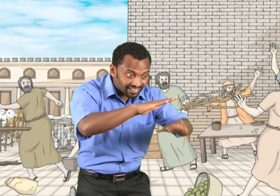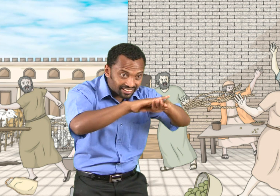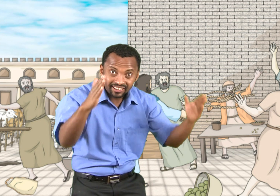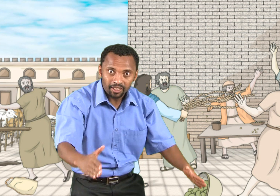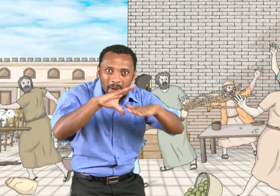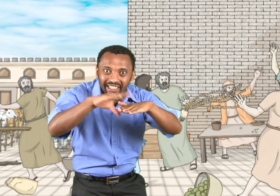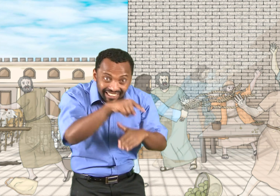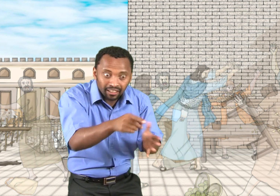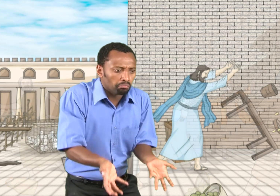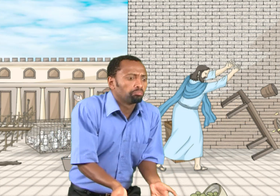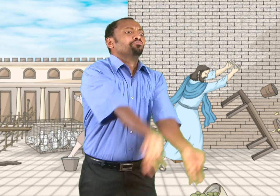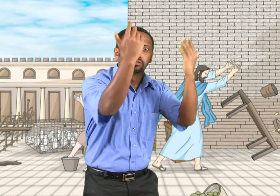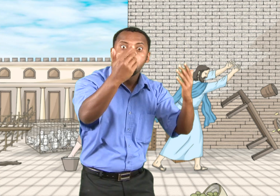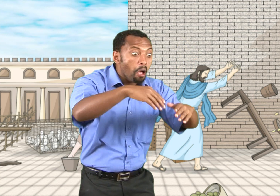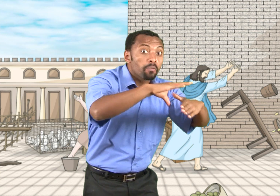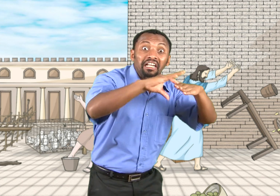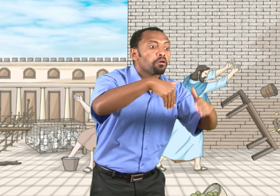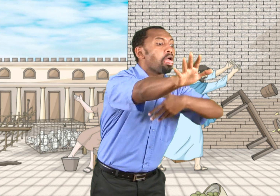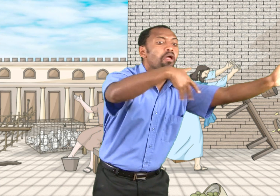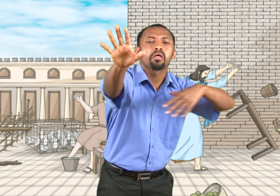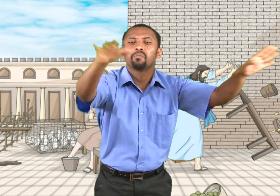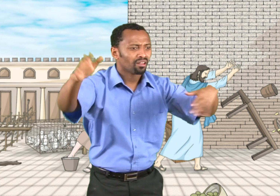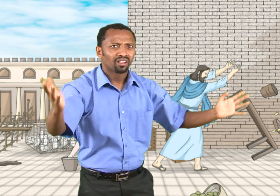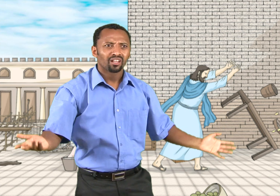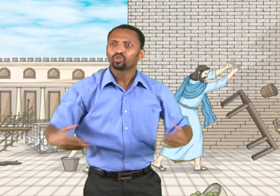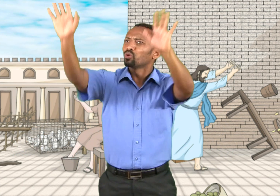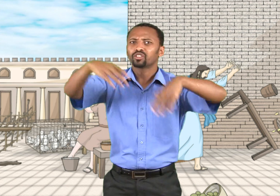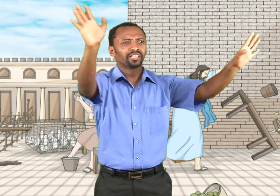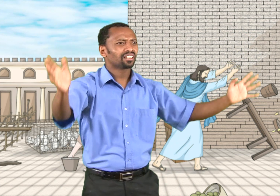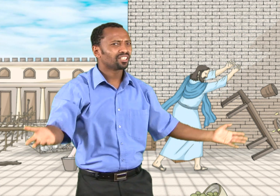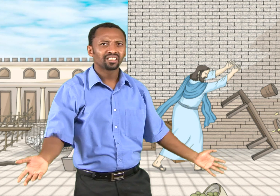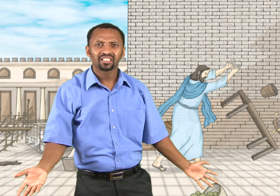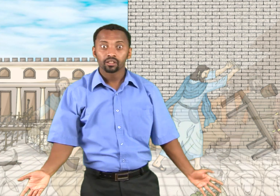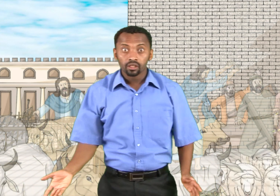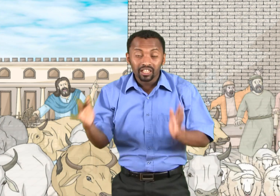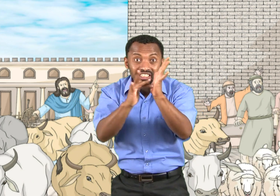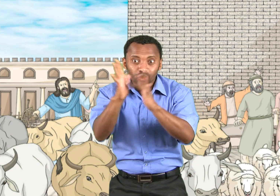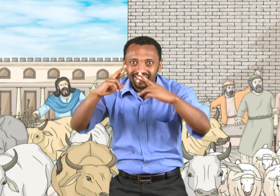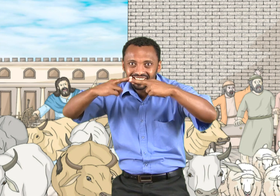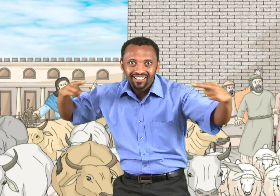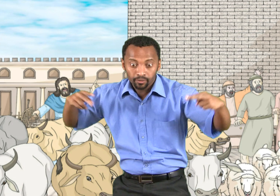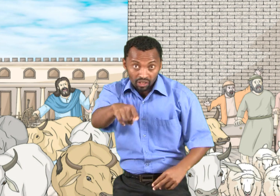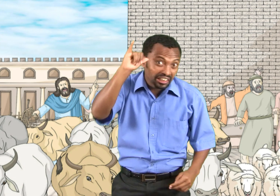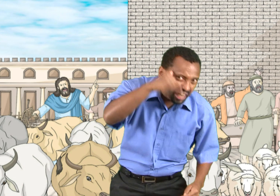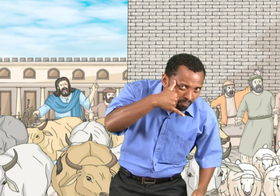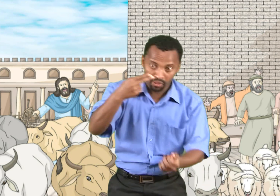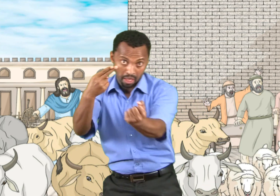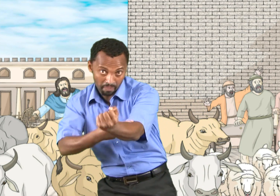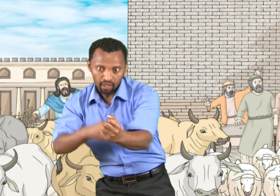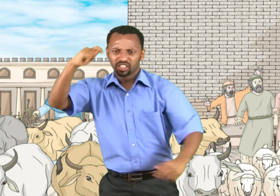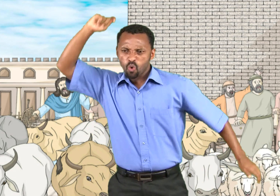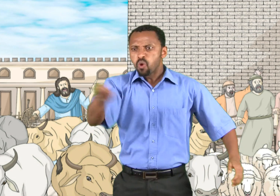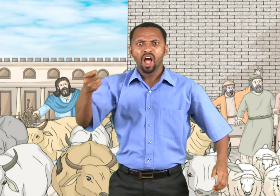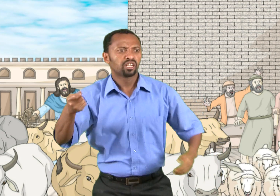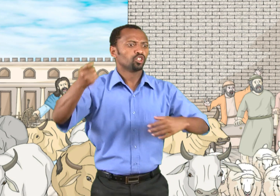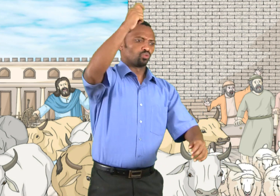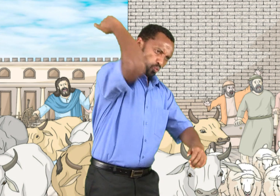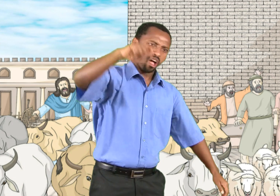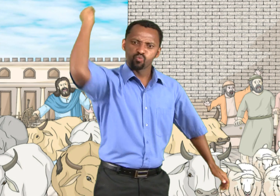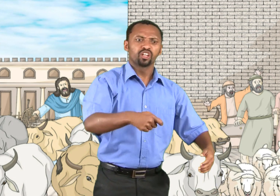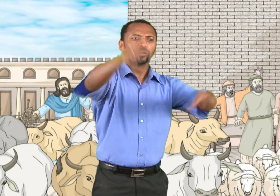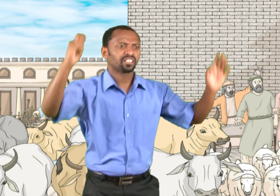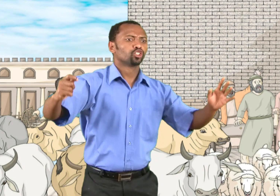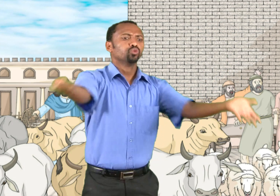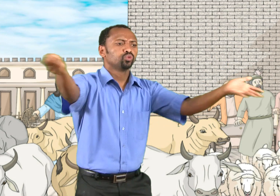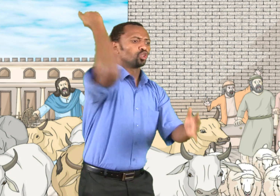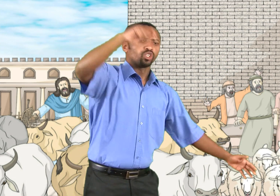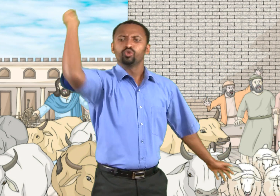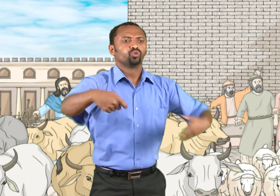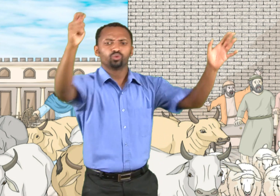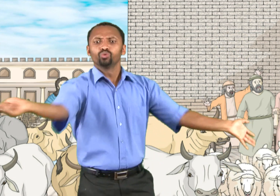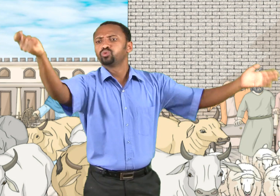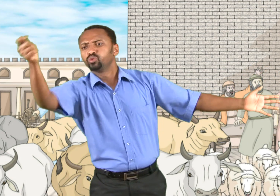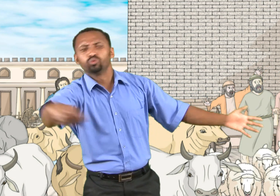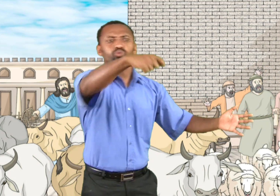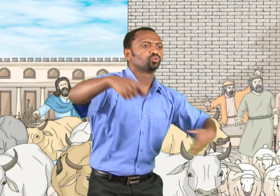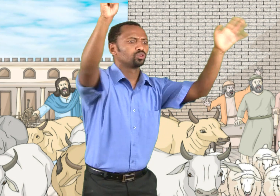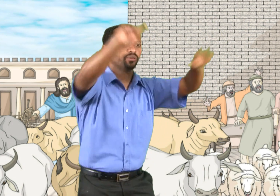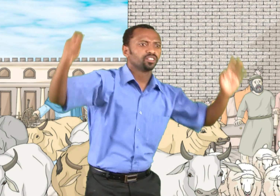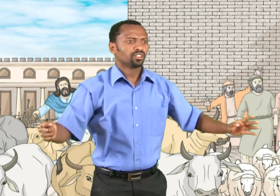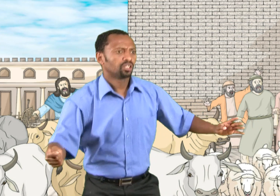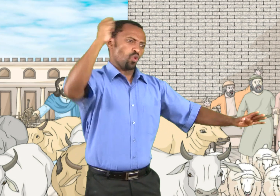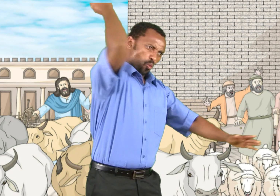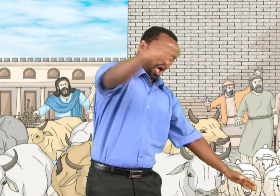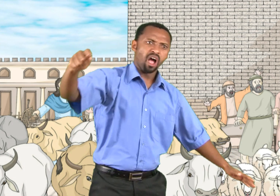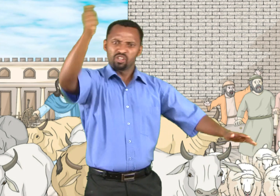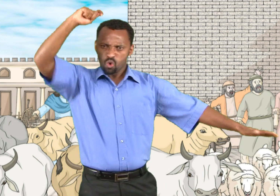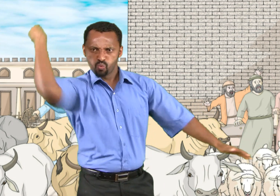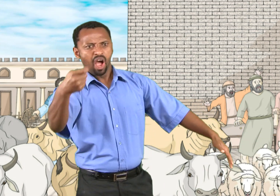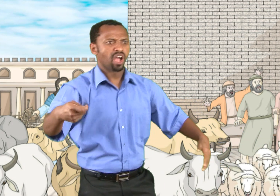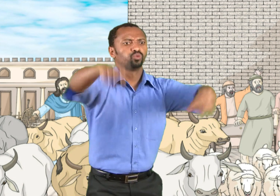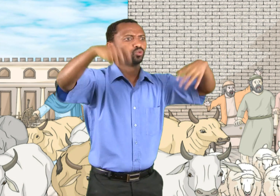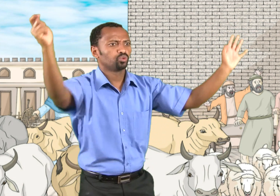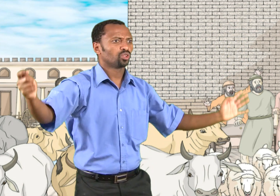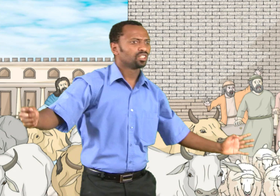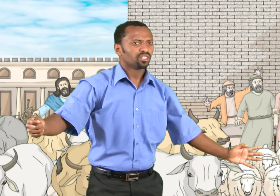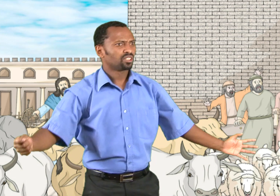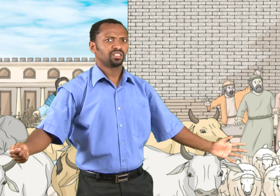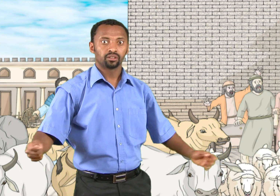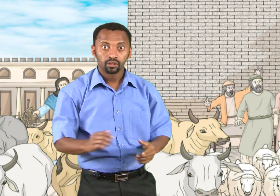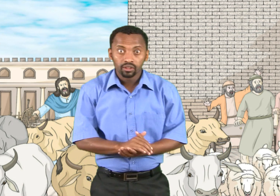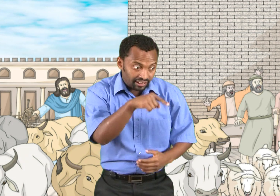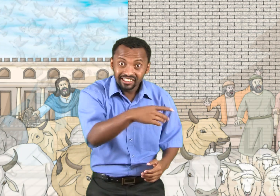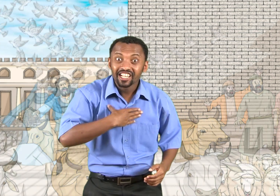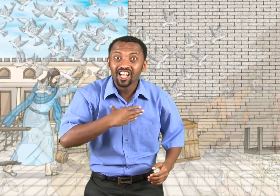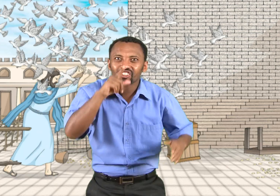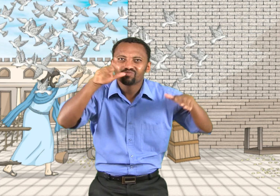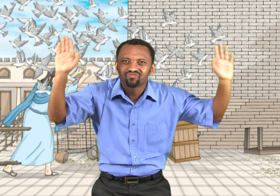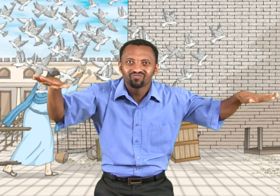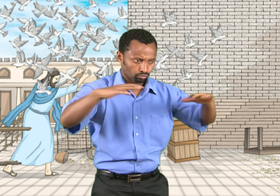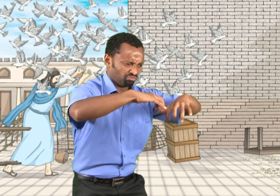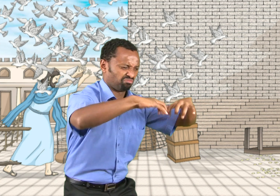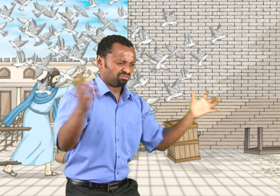He poured out the coins of the money changers and overturned their tables.